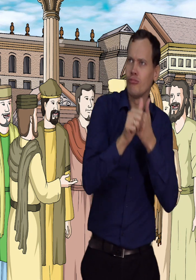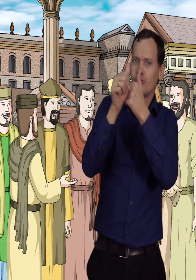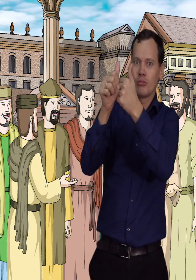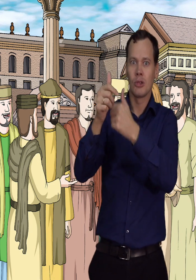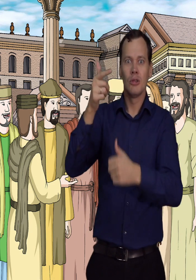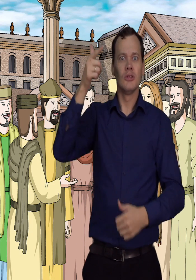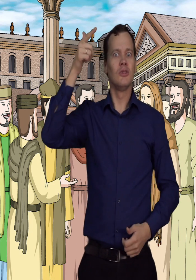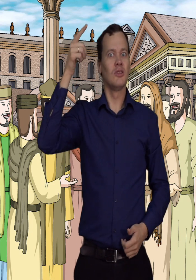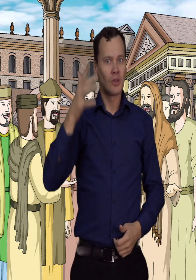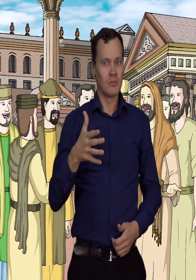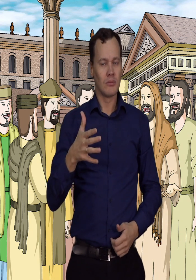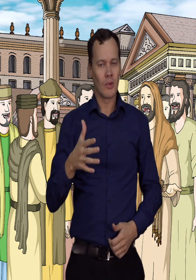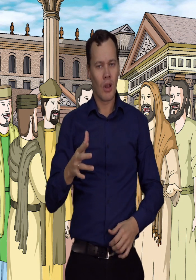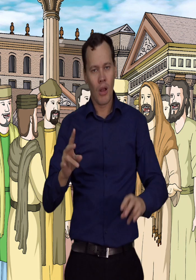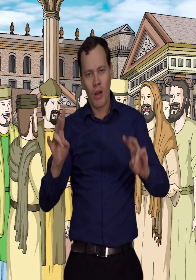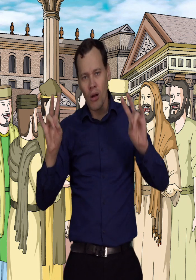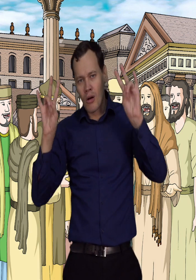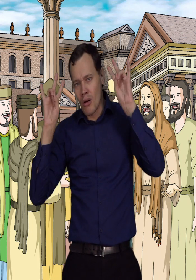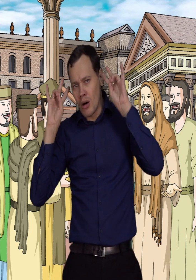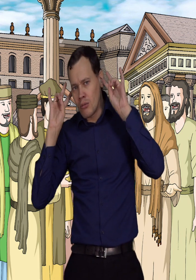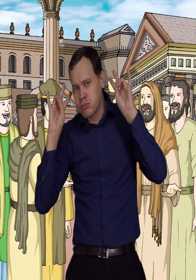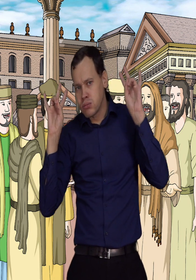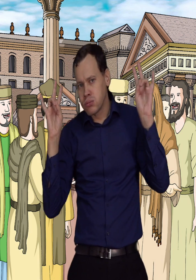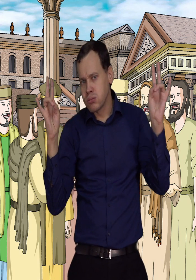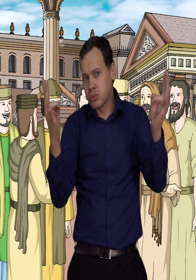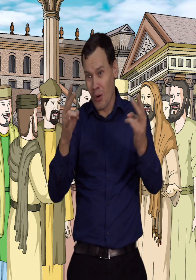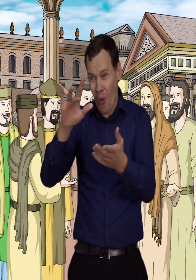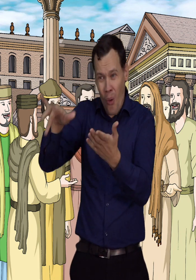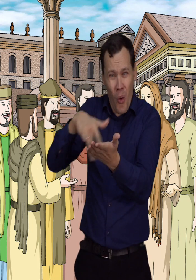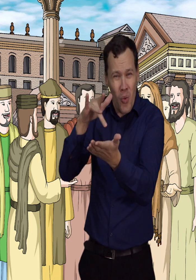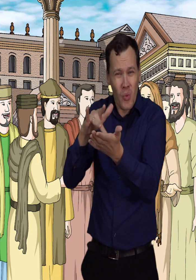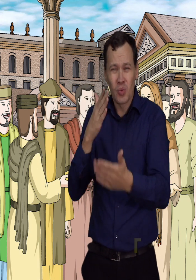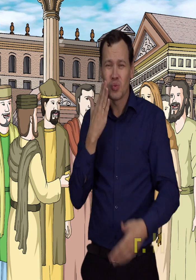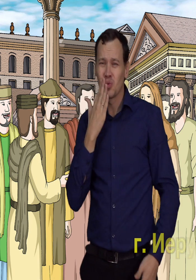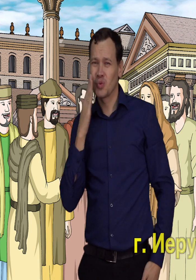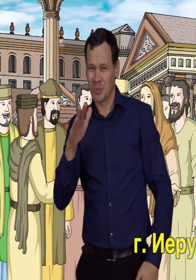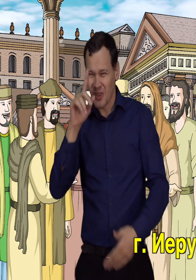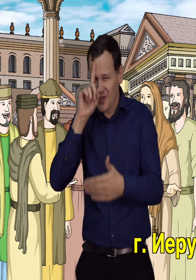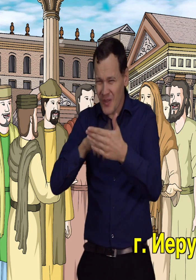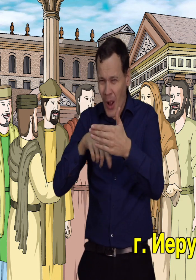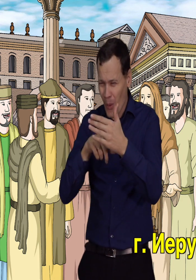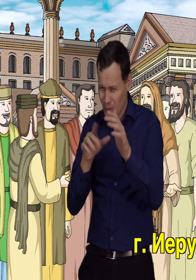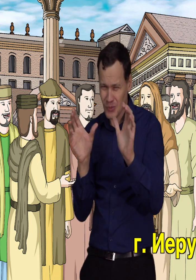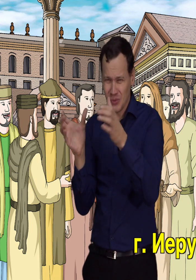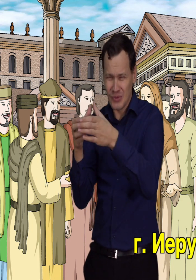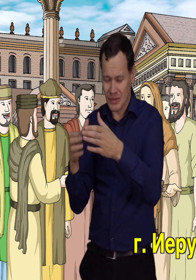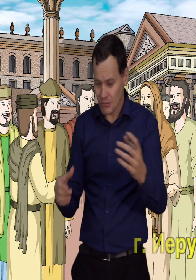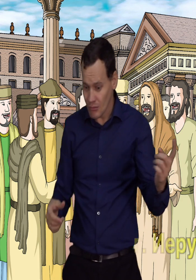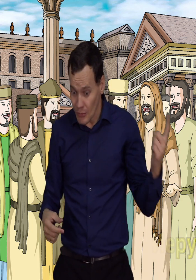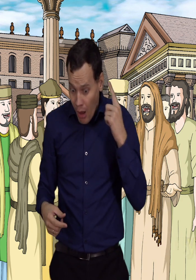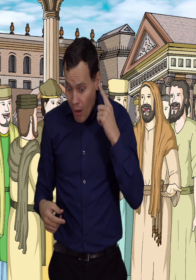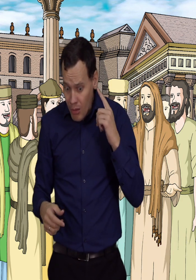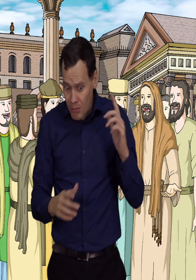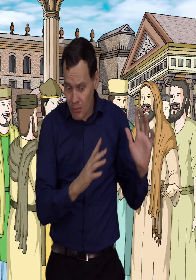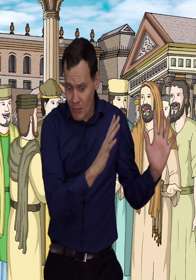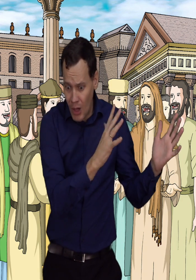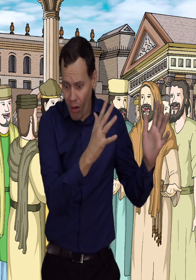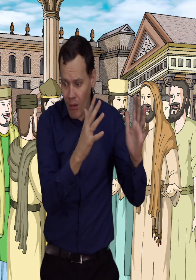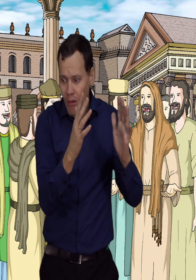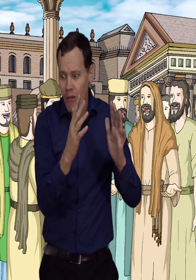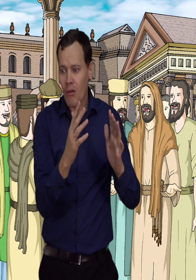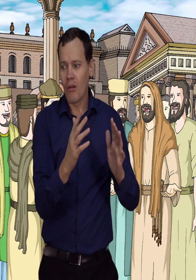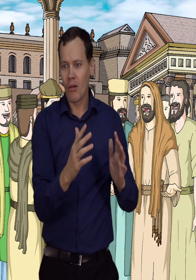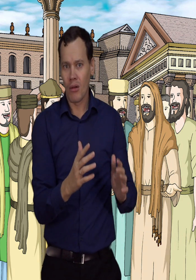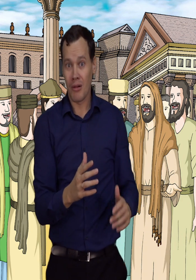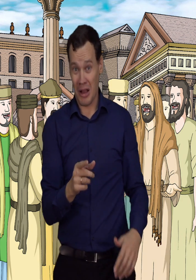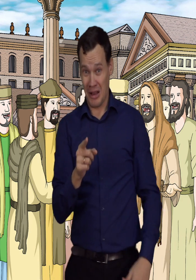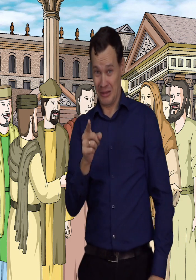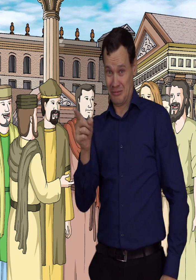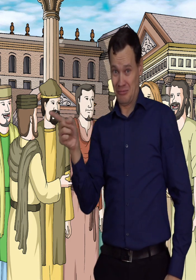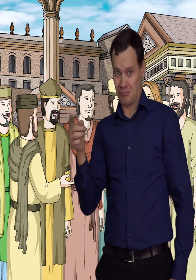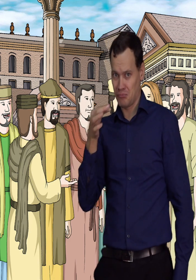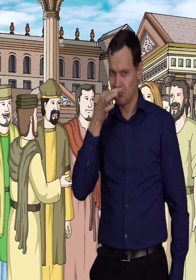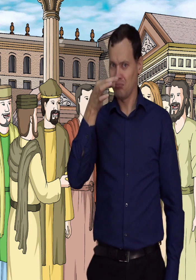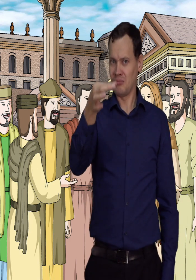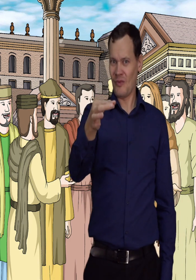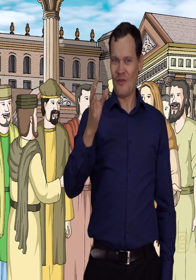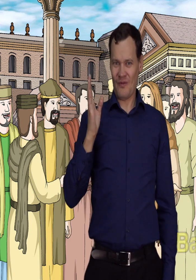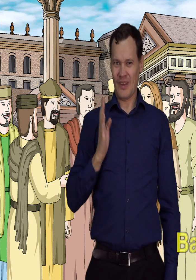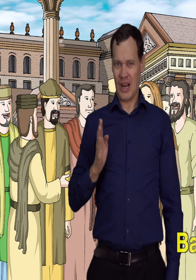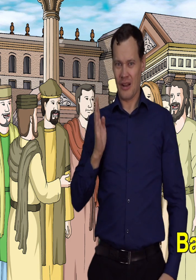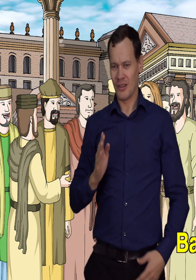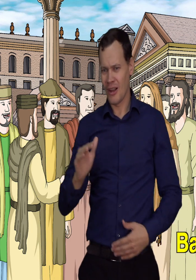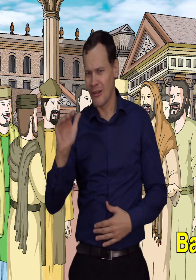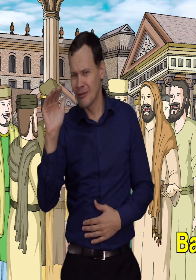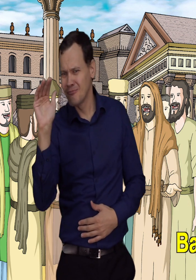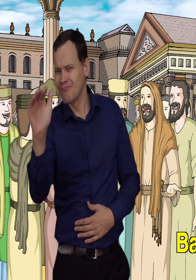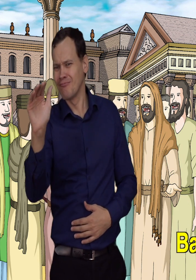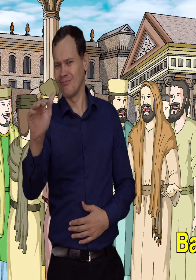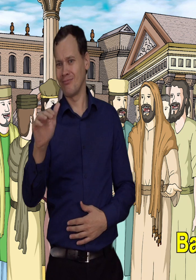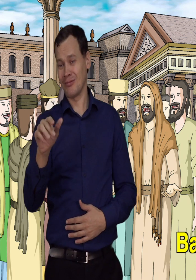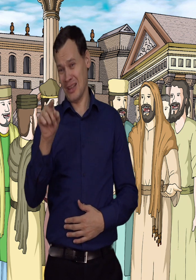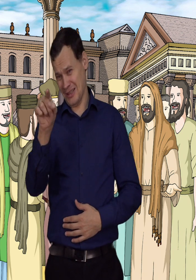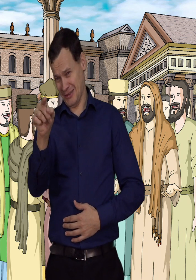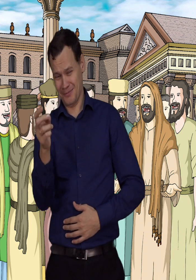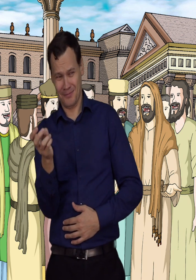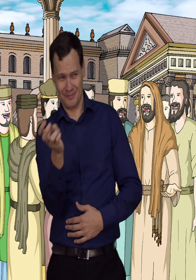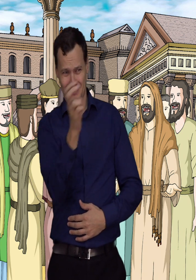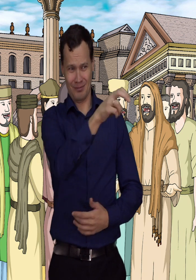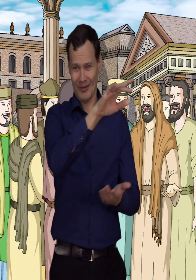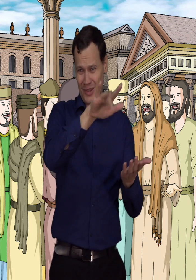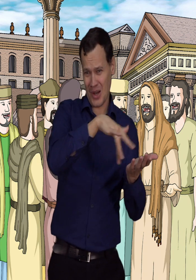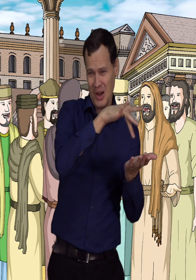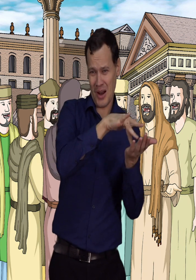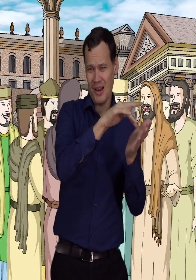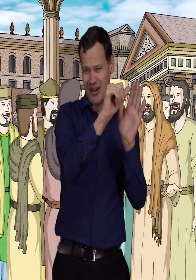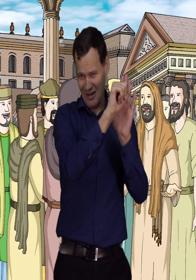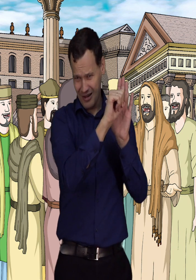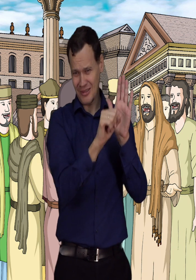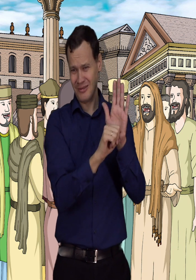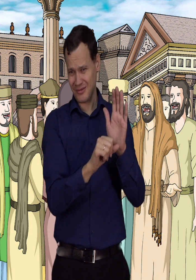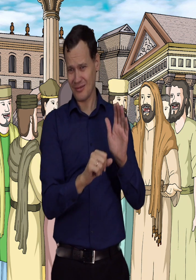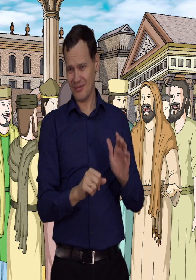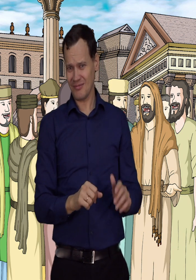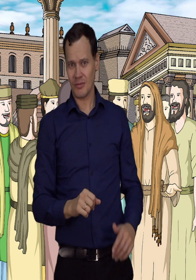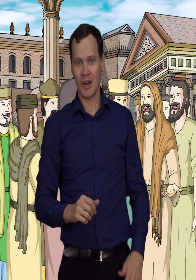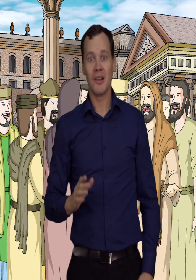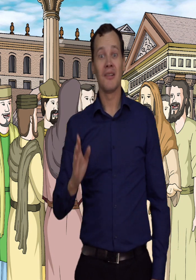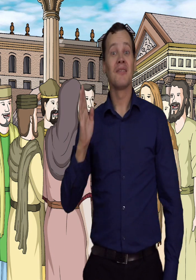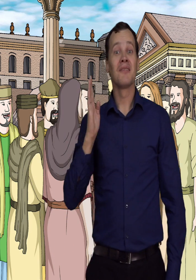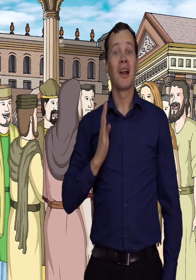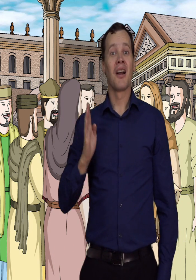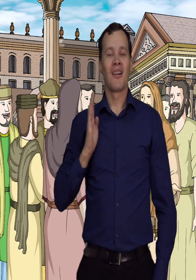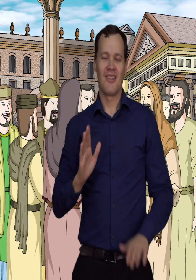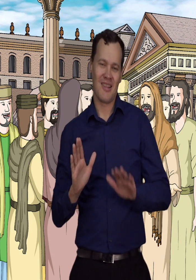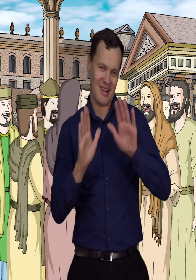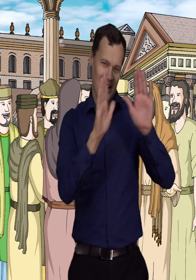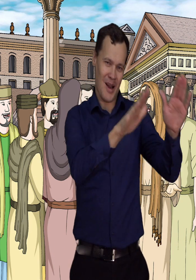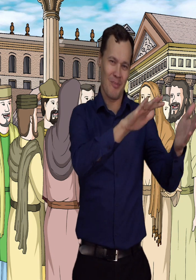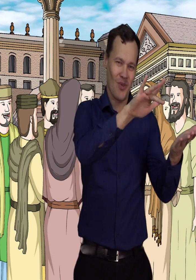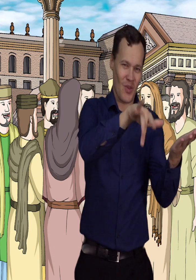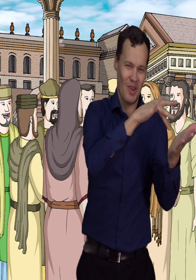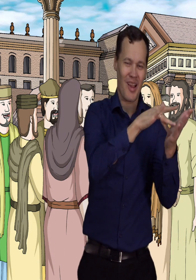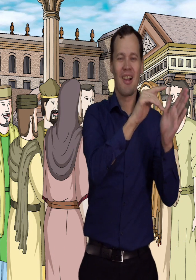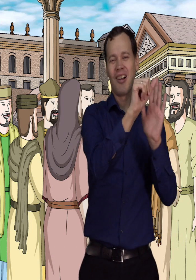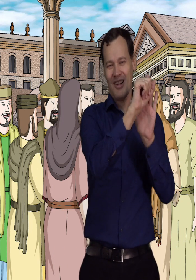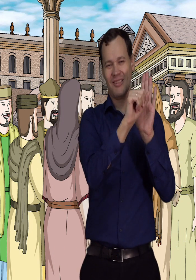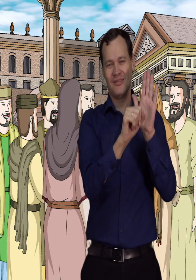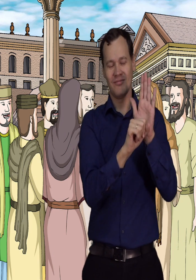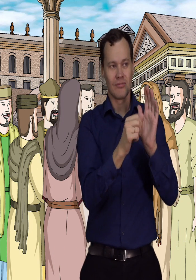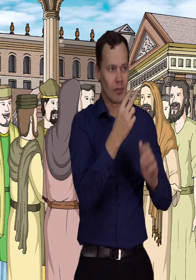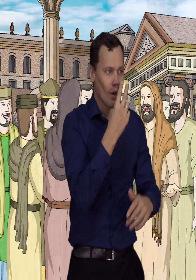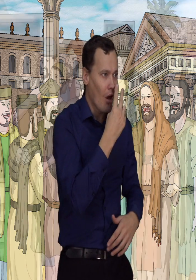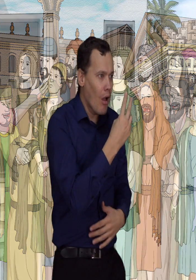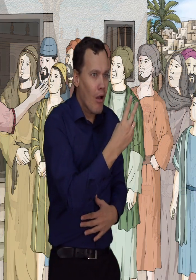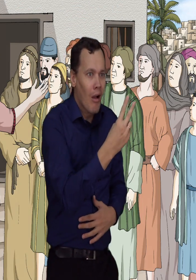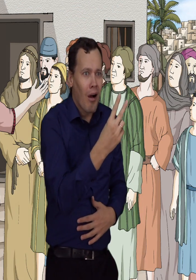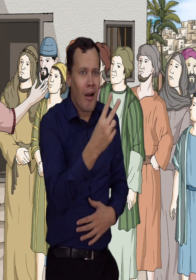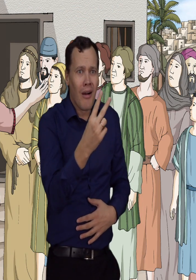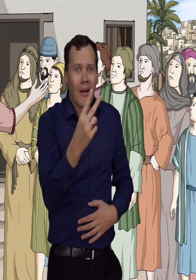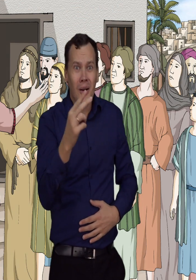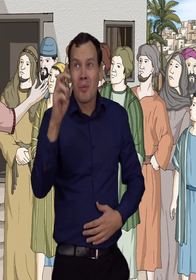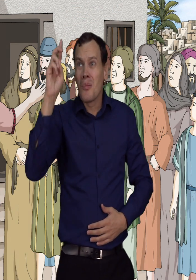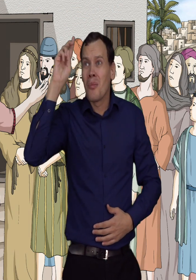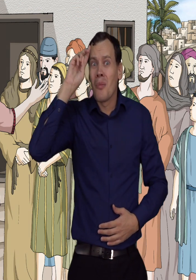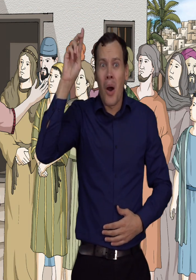When news of this reached the ears of the church in Jerusalem, they sent Barnabas to Antioch.